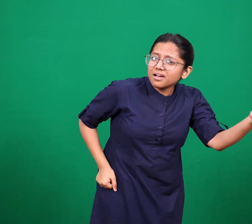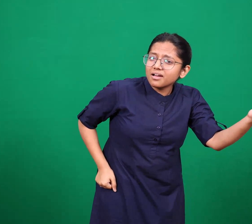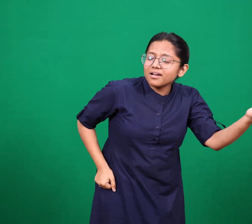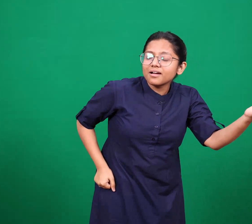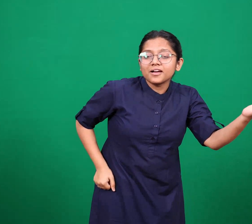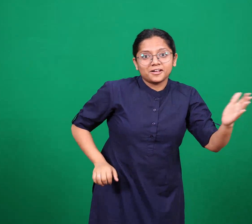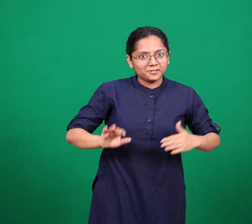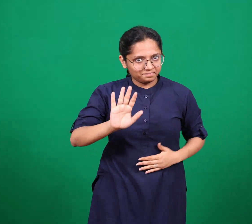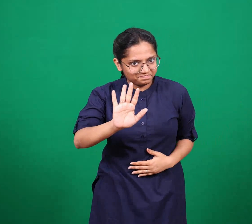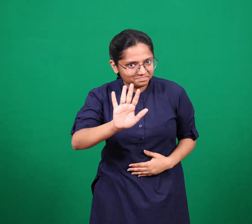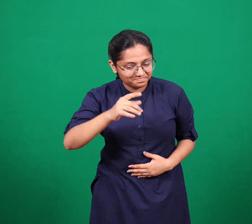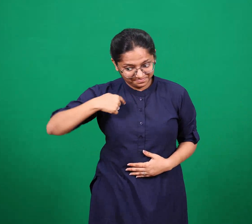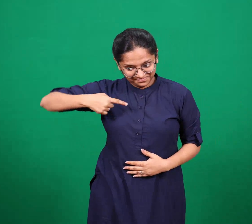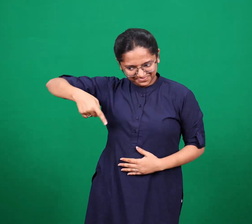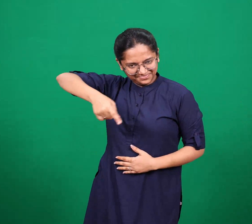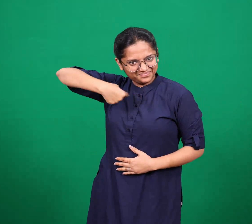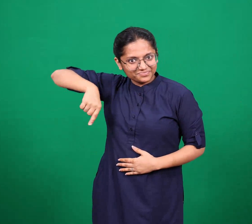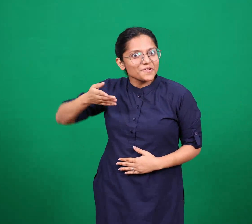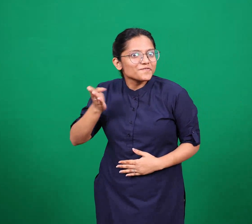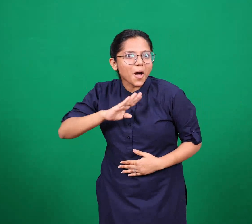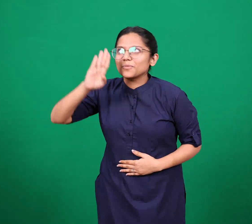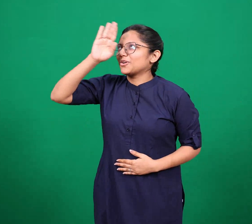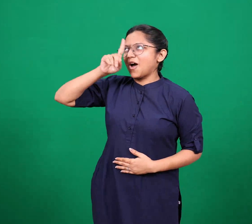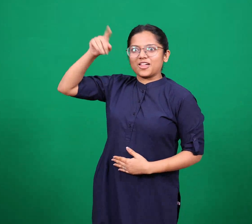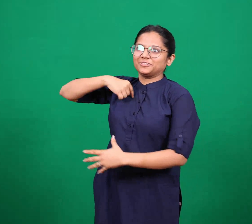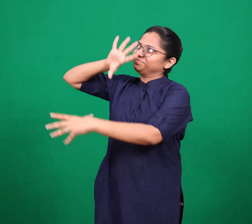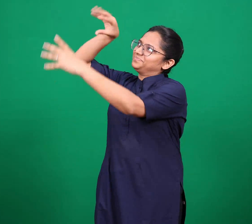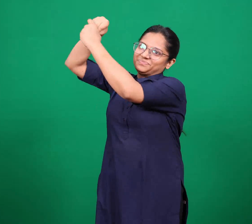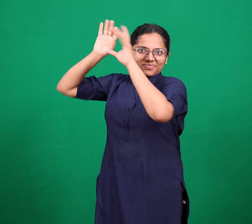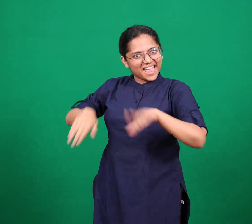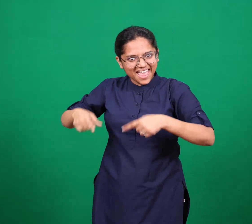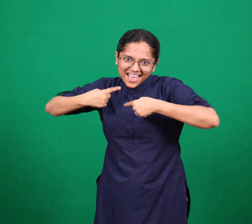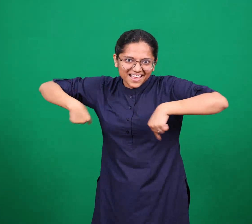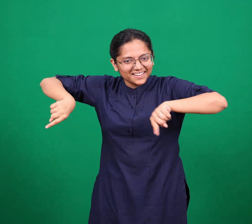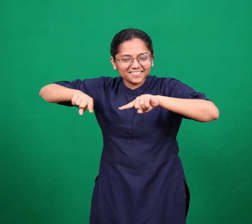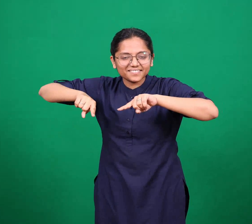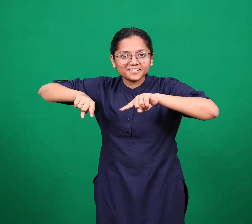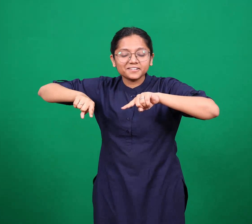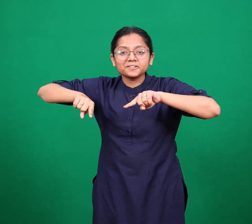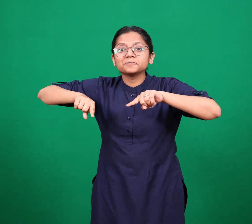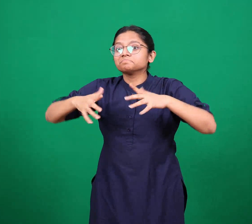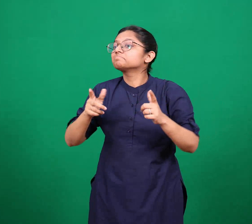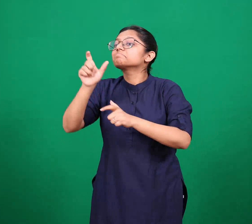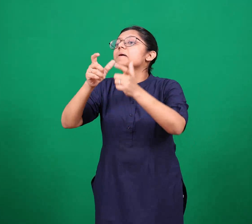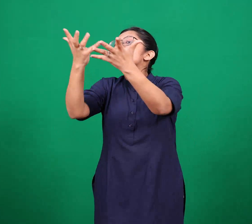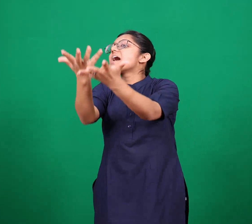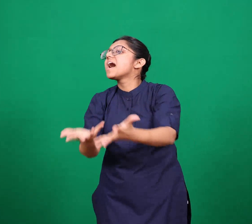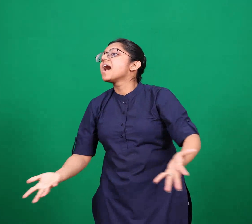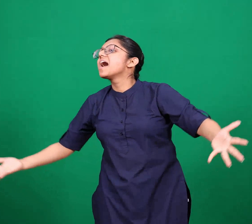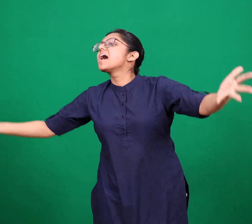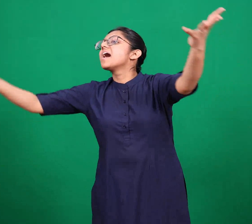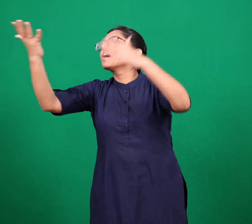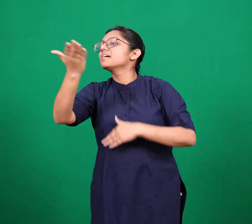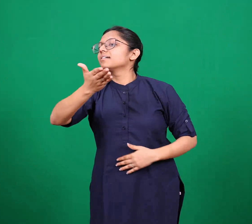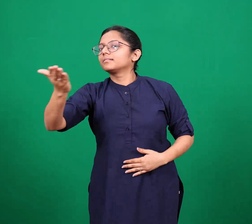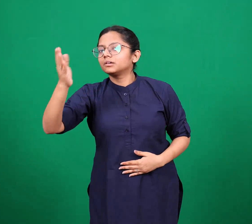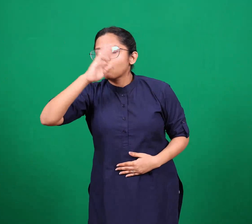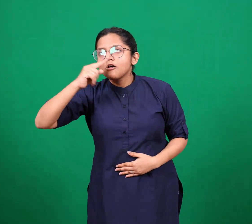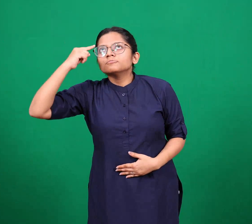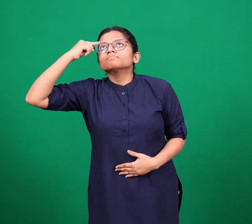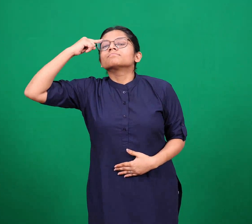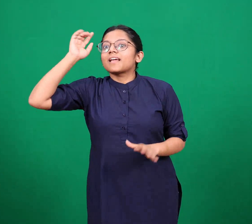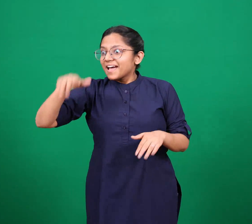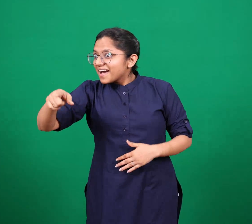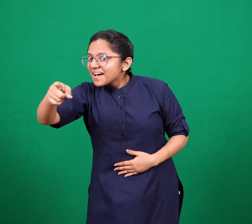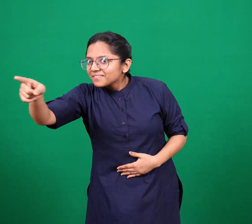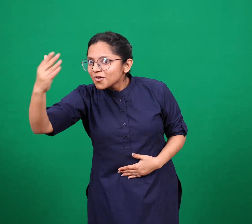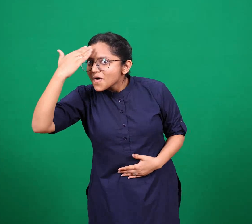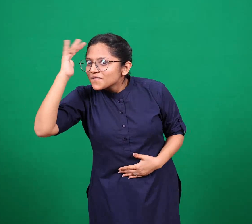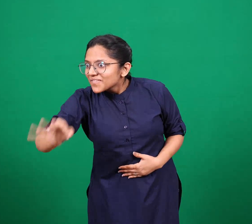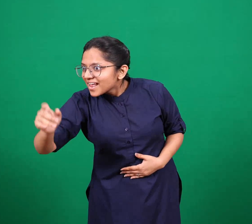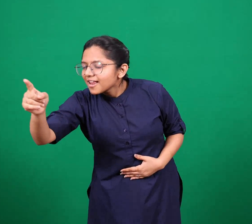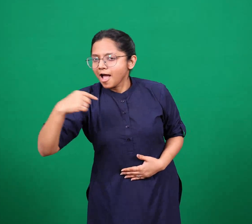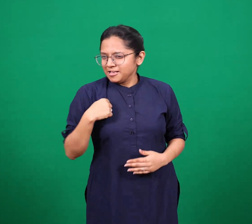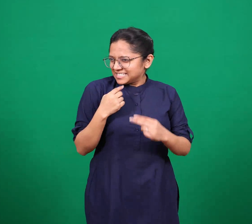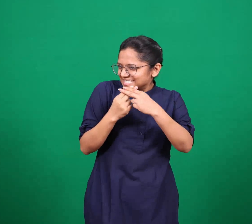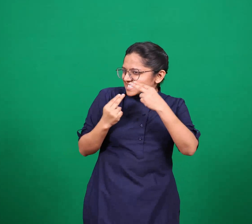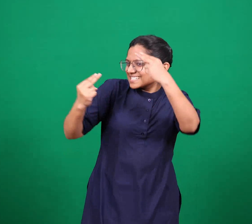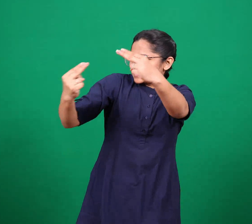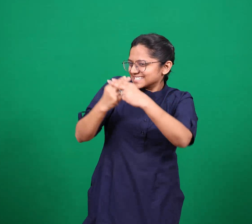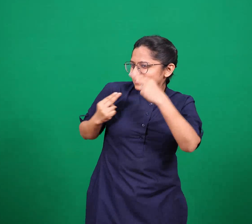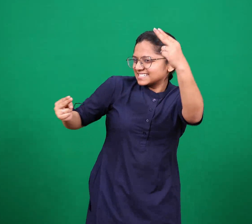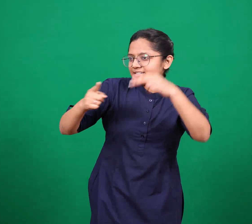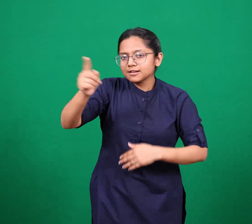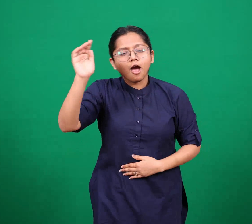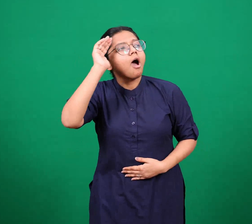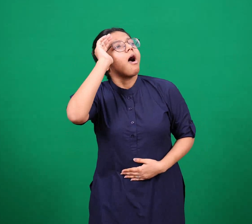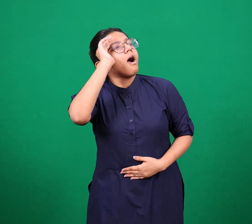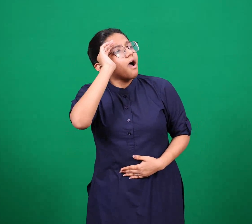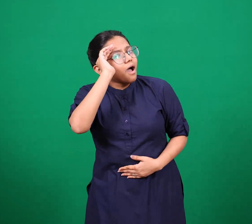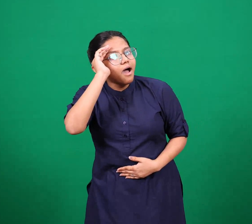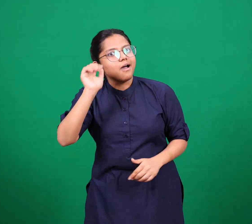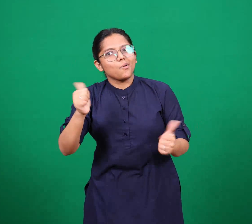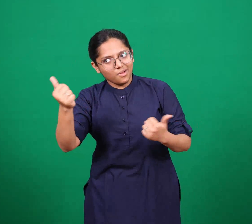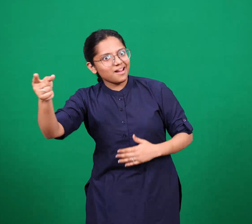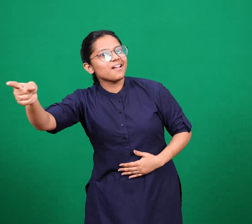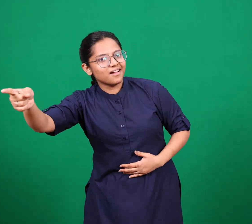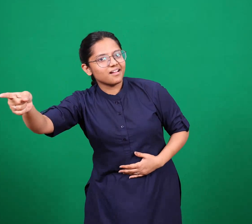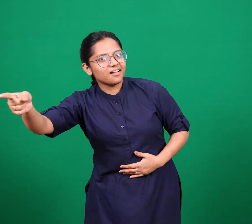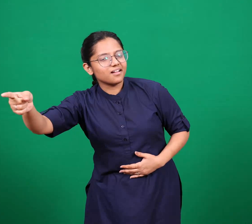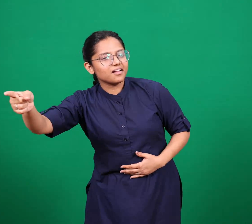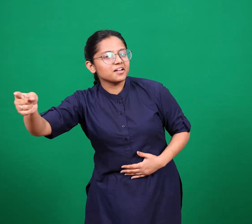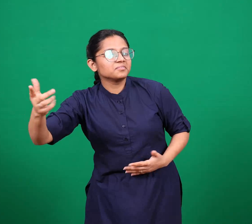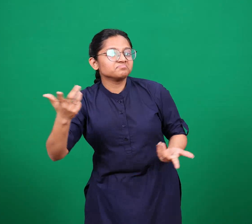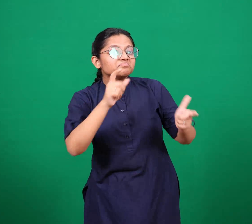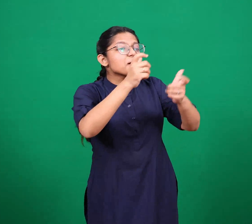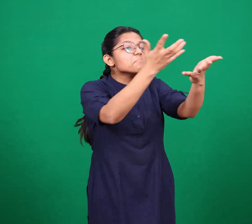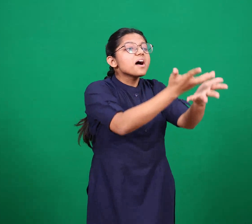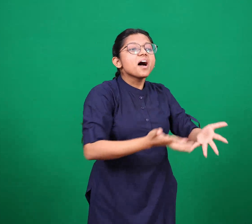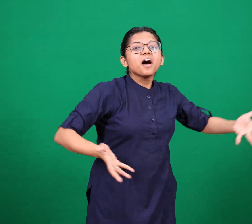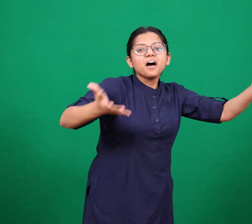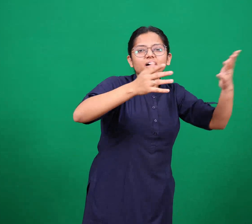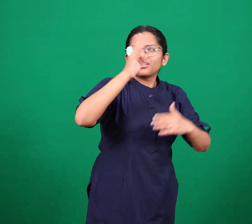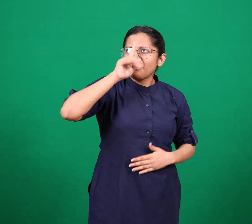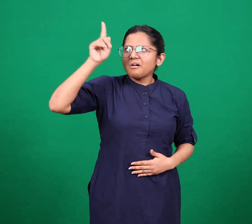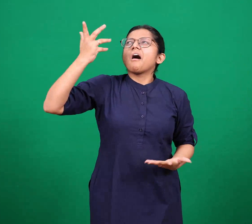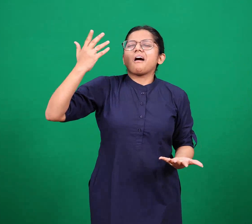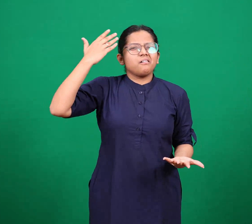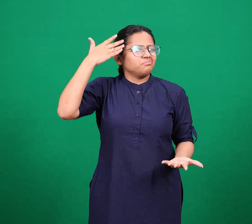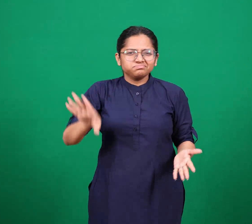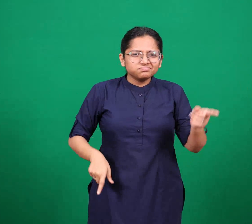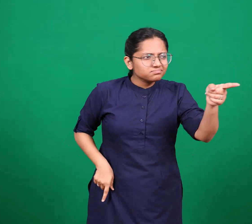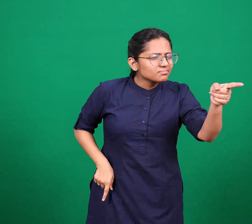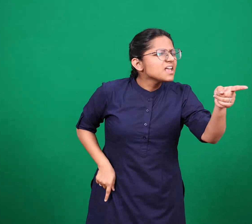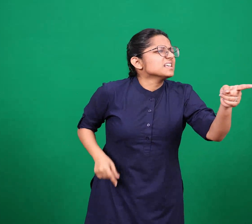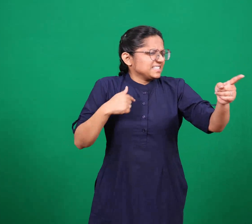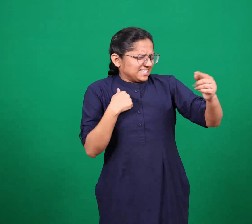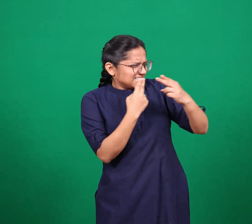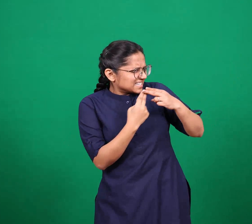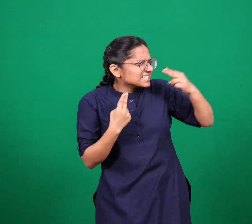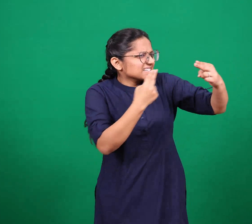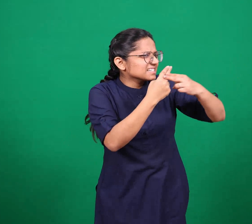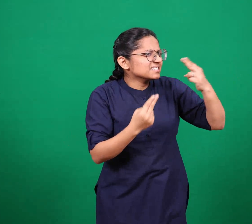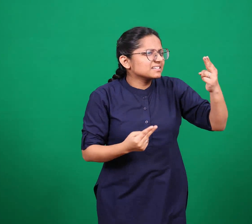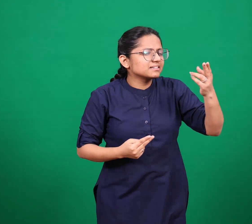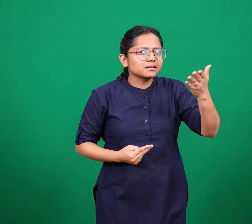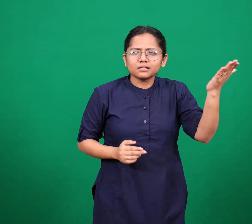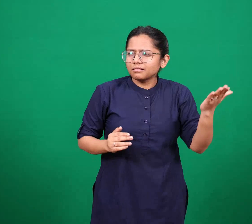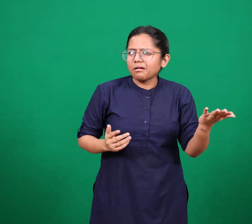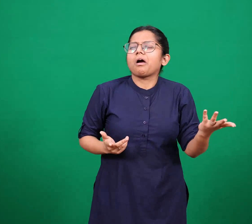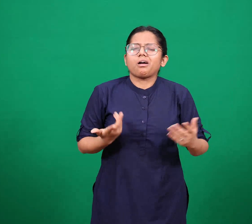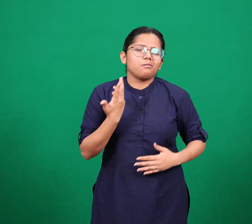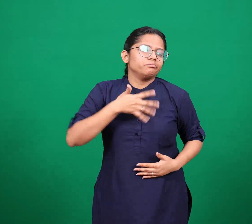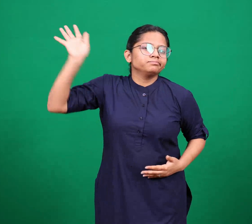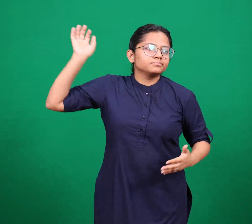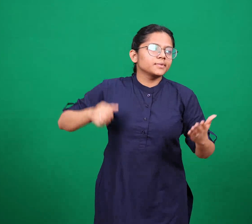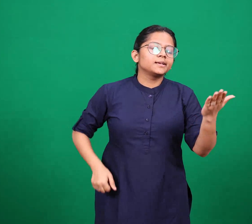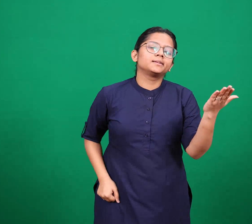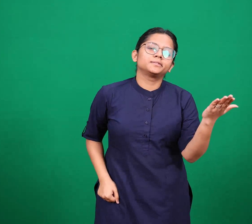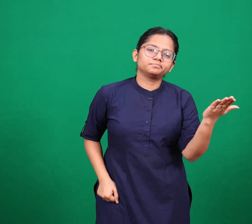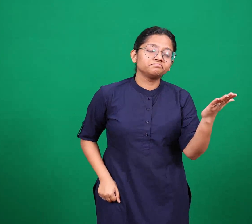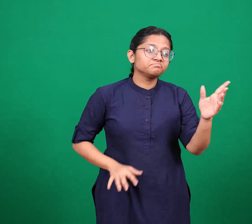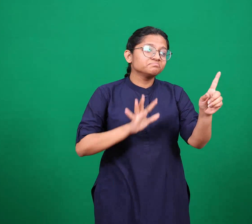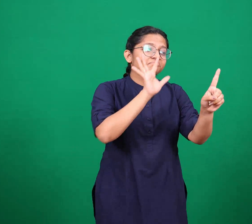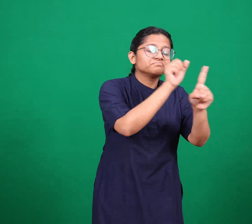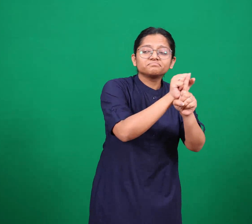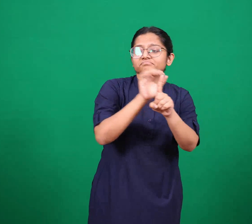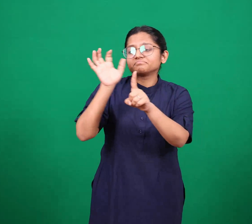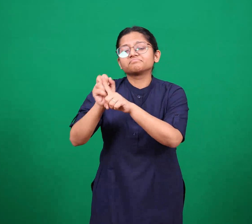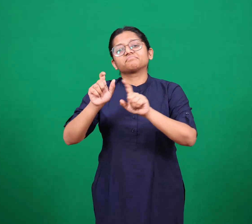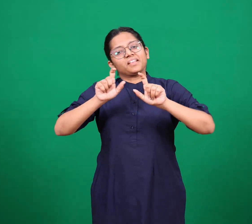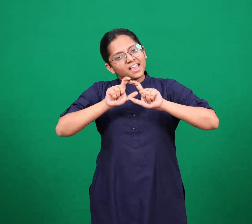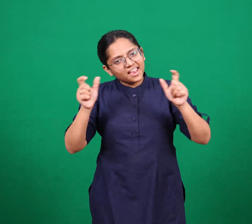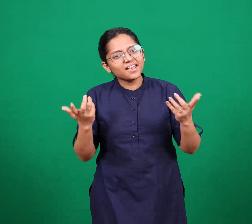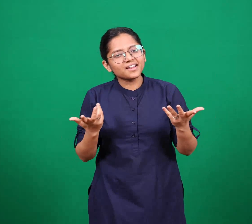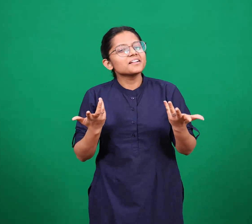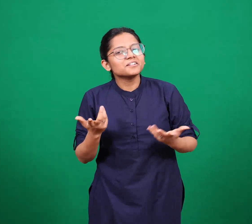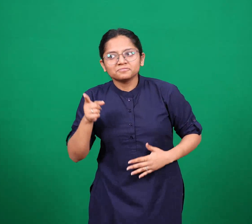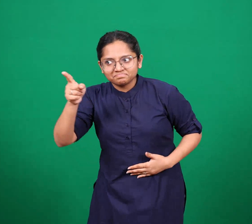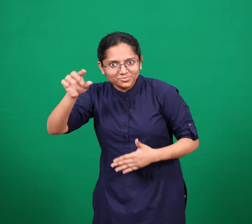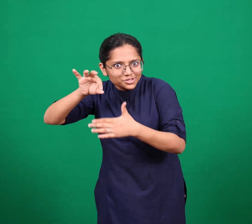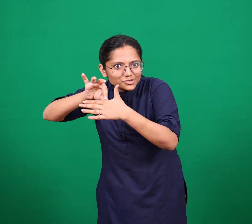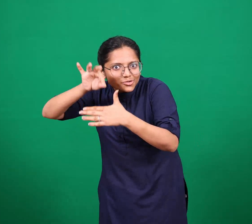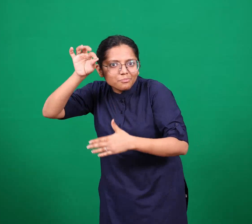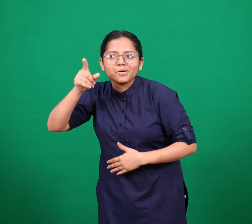We are from God. Whoever knows God listens to us; whoever is not from God does not listen to us.